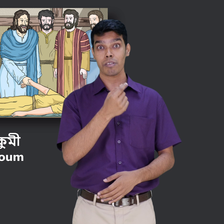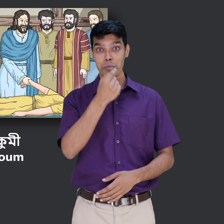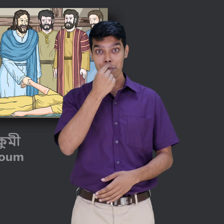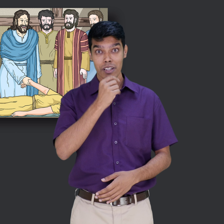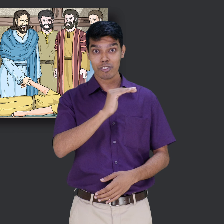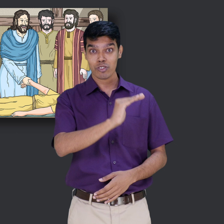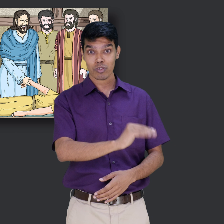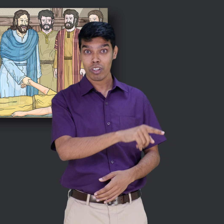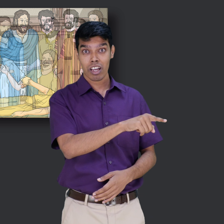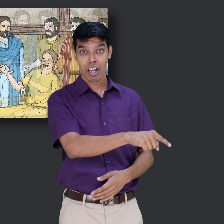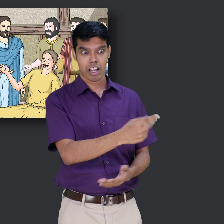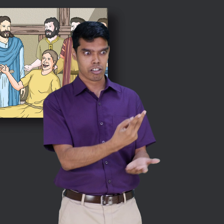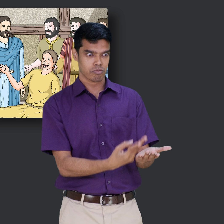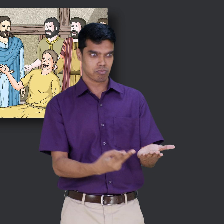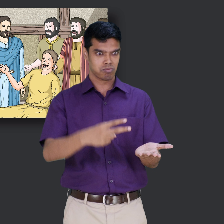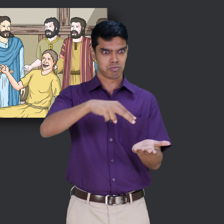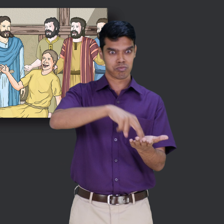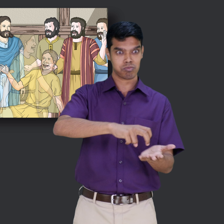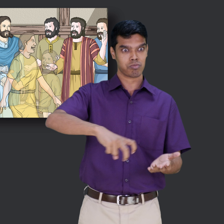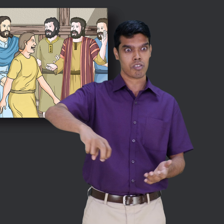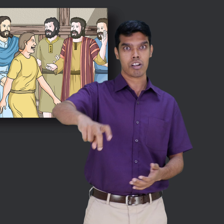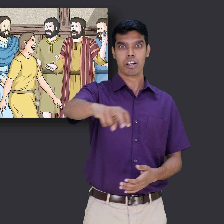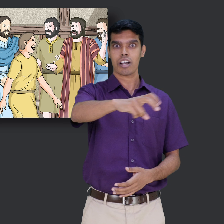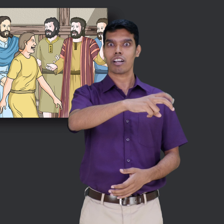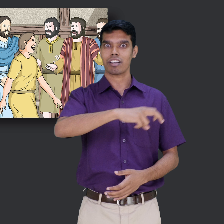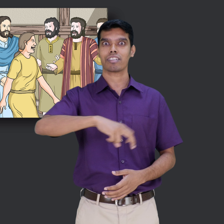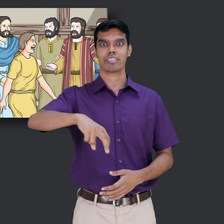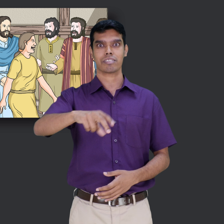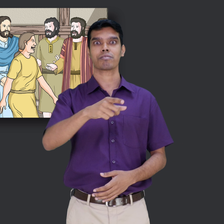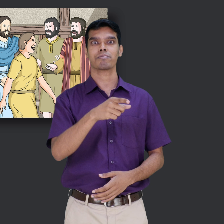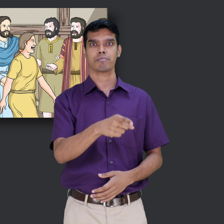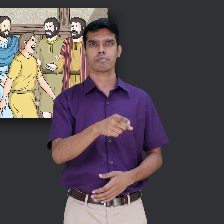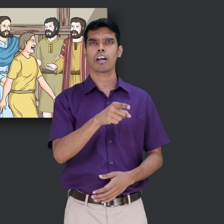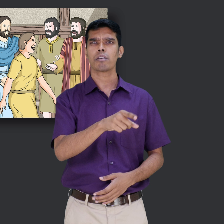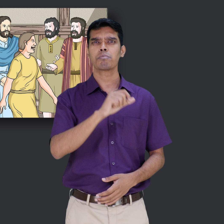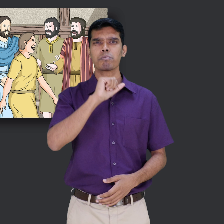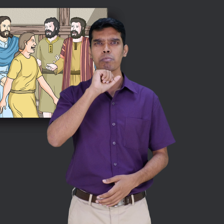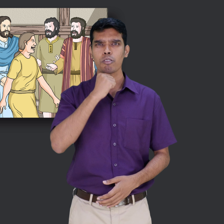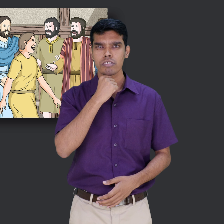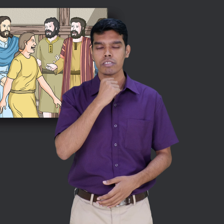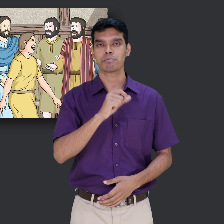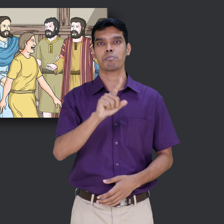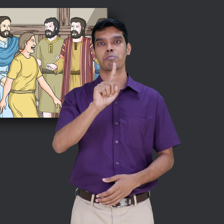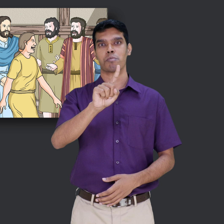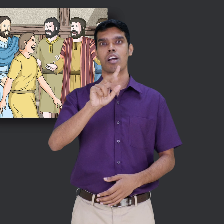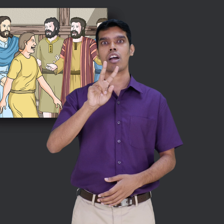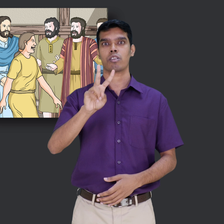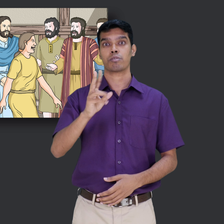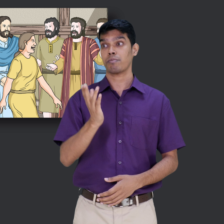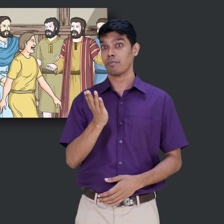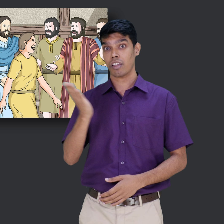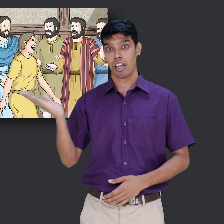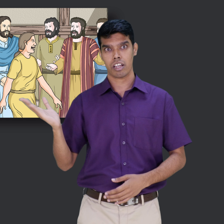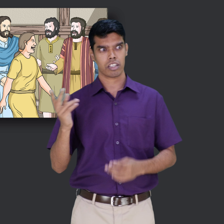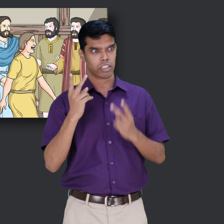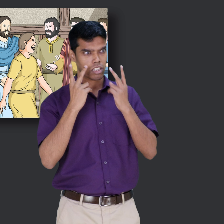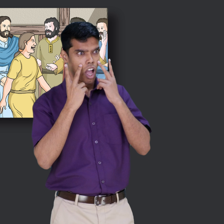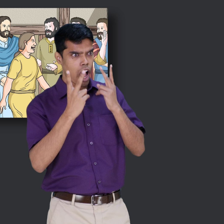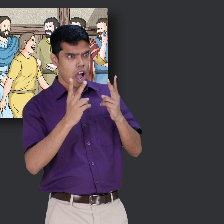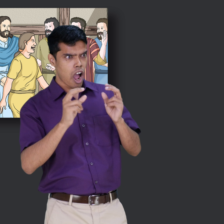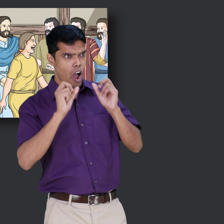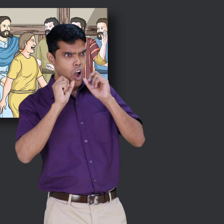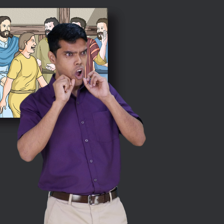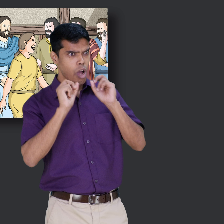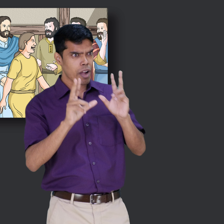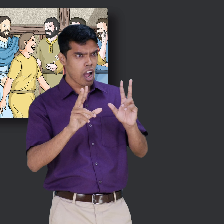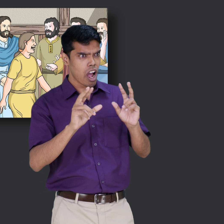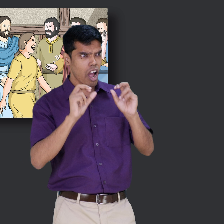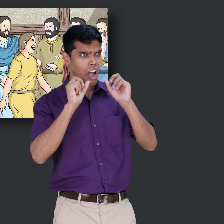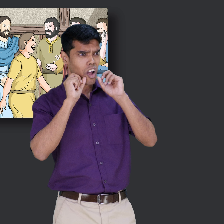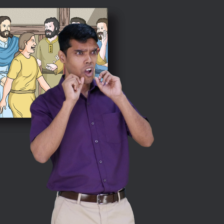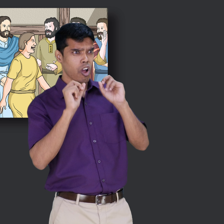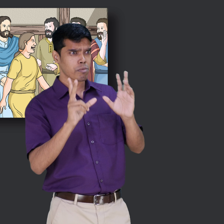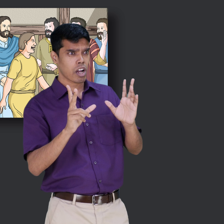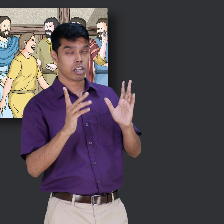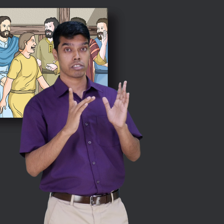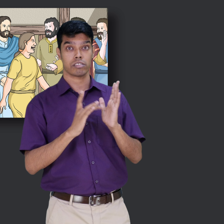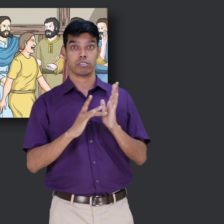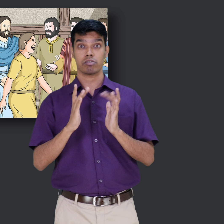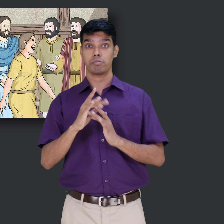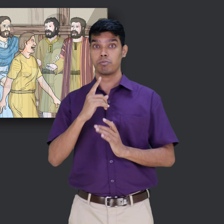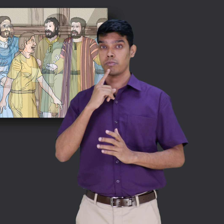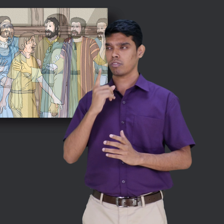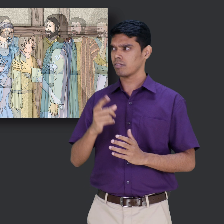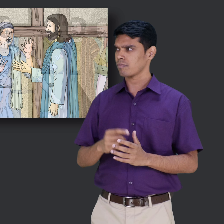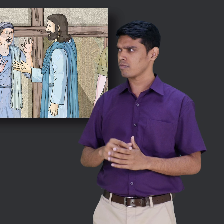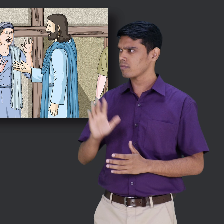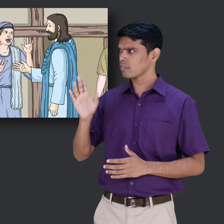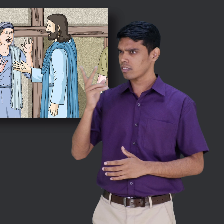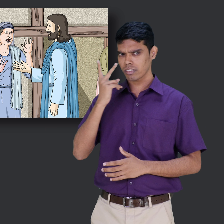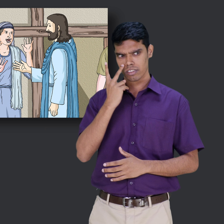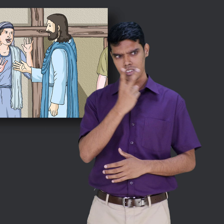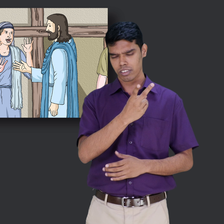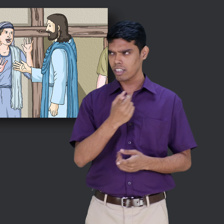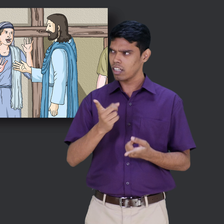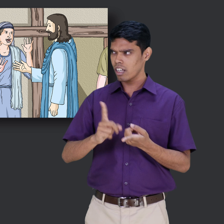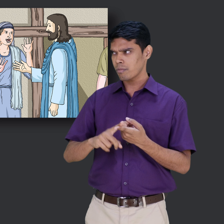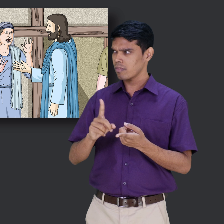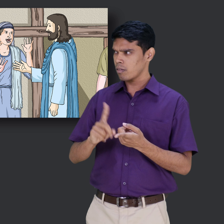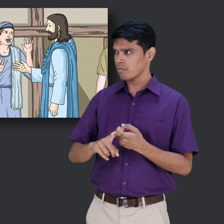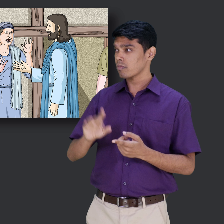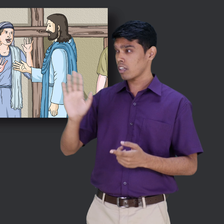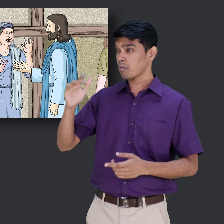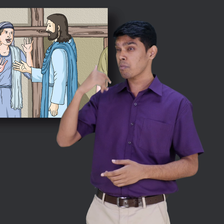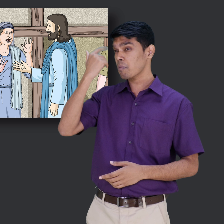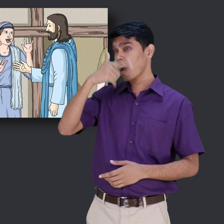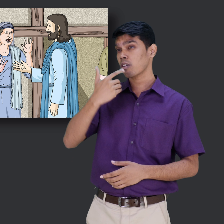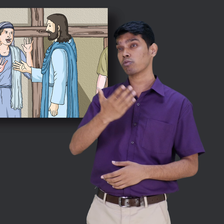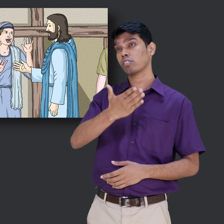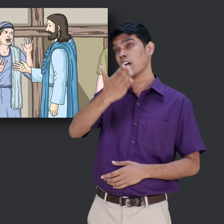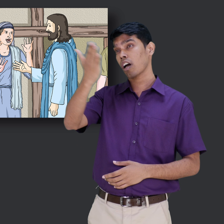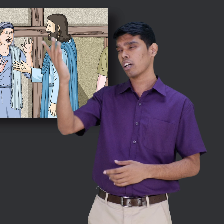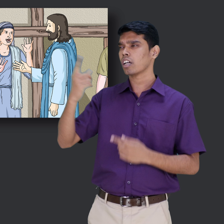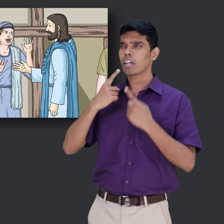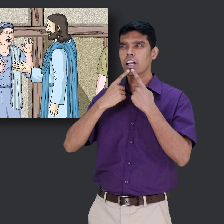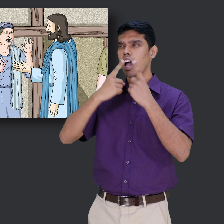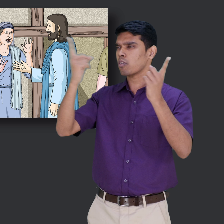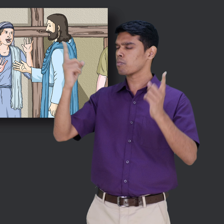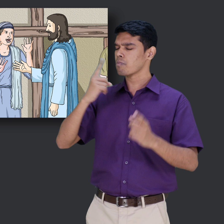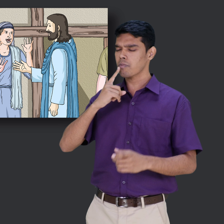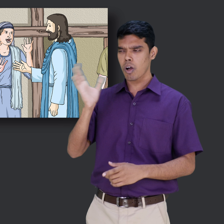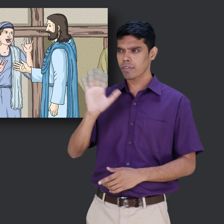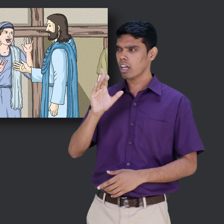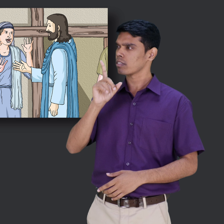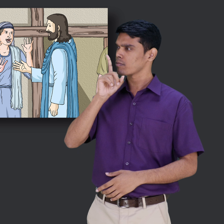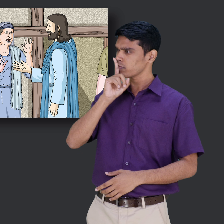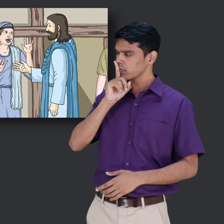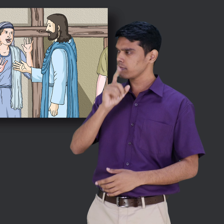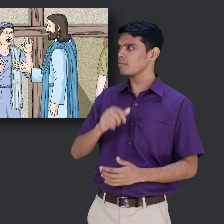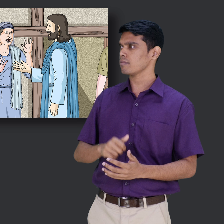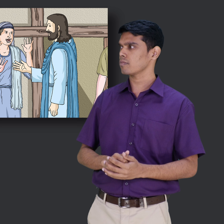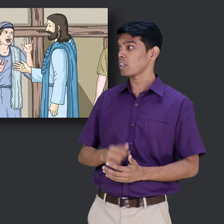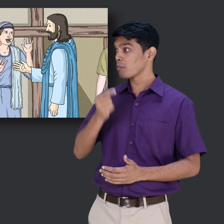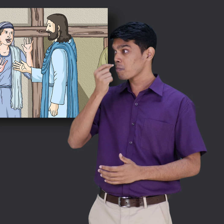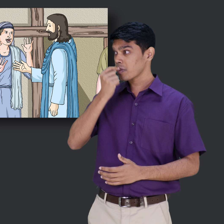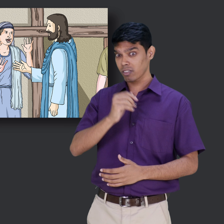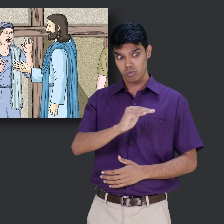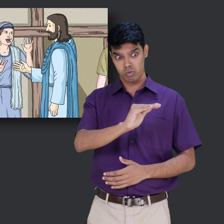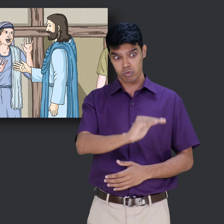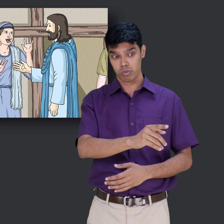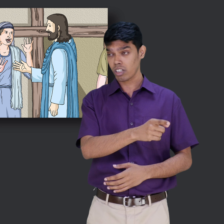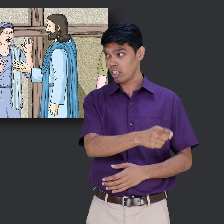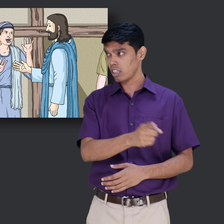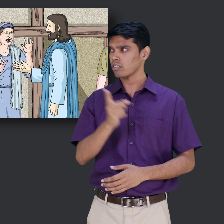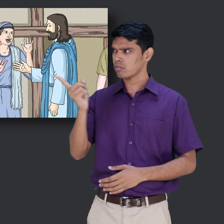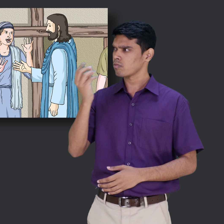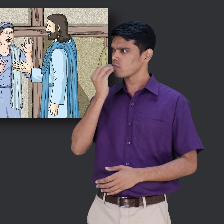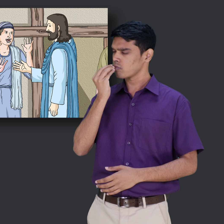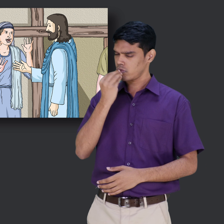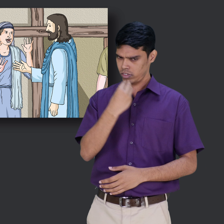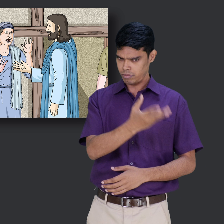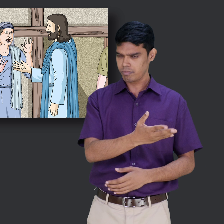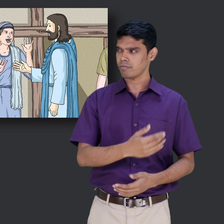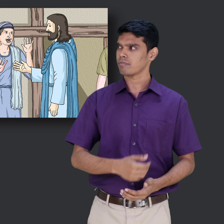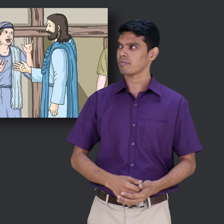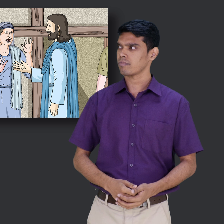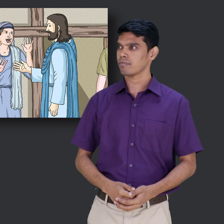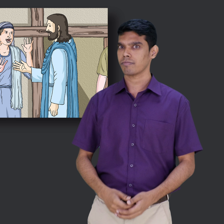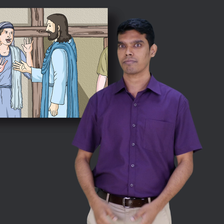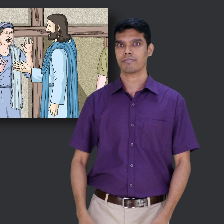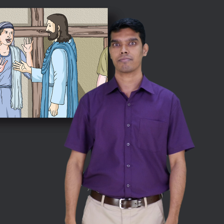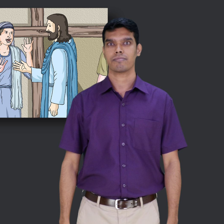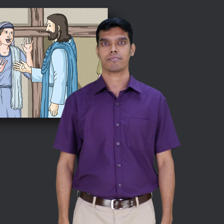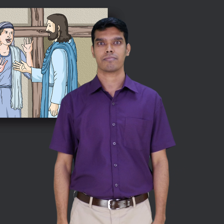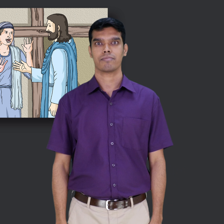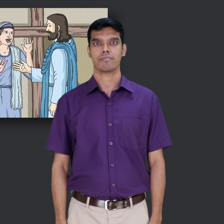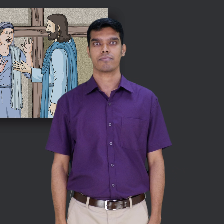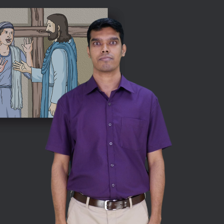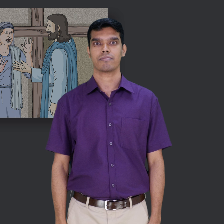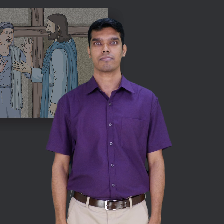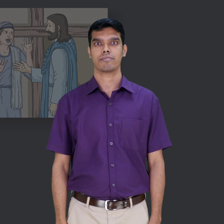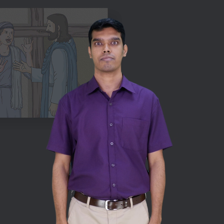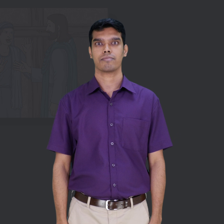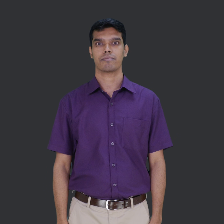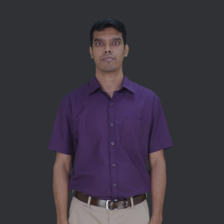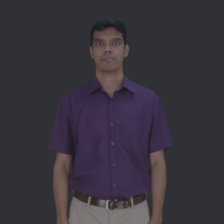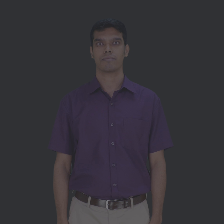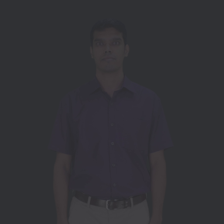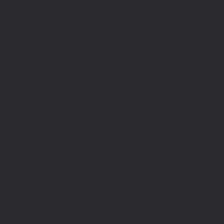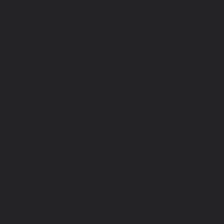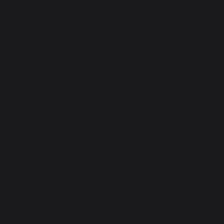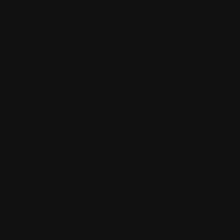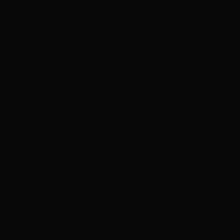Immediately the girl got up and began to walk around. She was twelve years old, and at once they were utterly astounded. Then Jesus gave strict orders that no one should know about this, and He told them to give her something to eat.